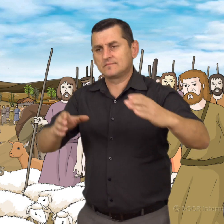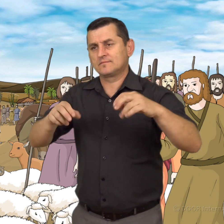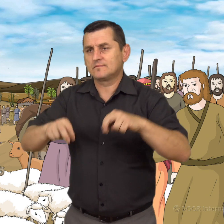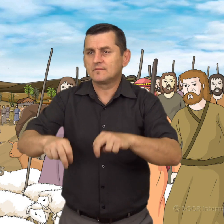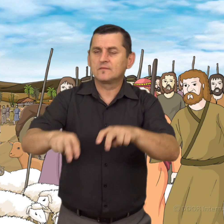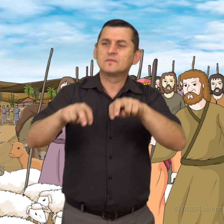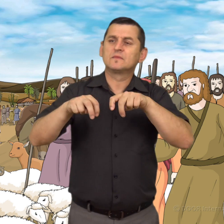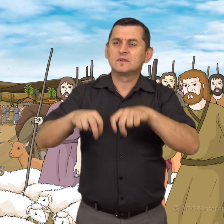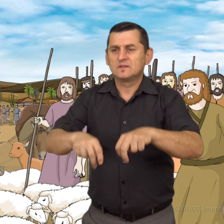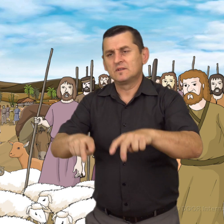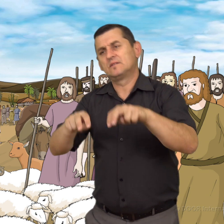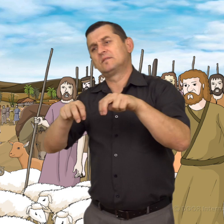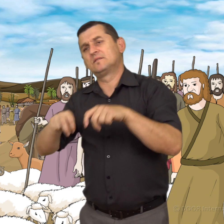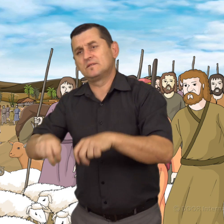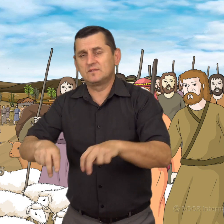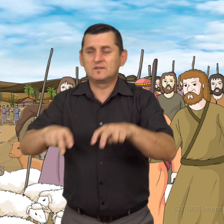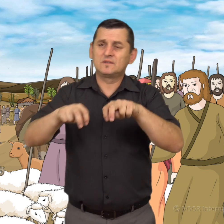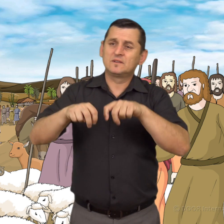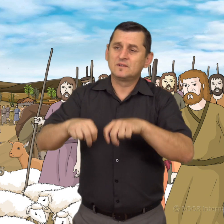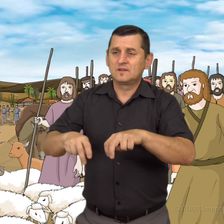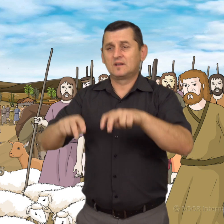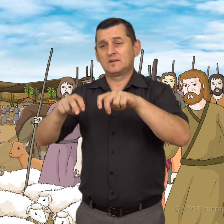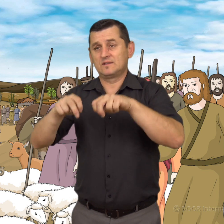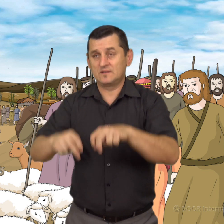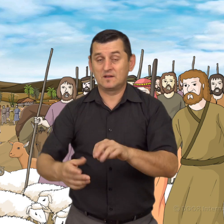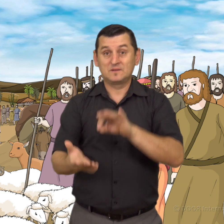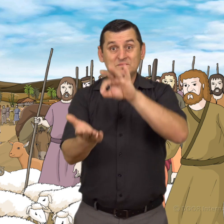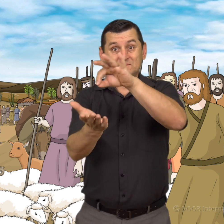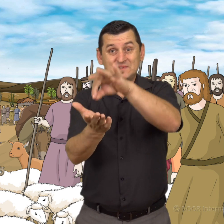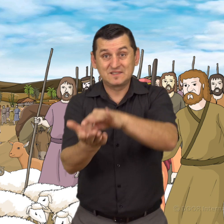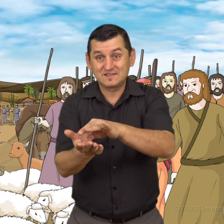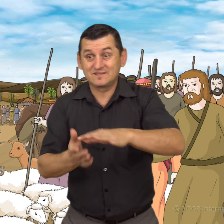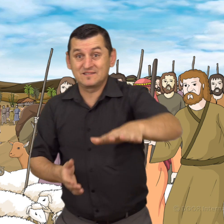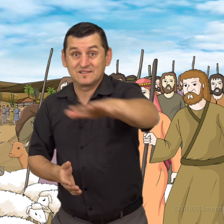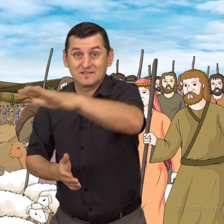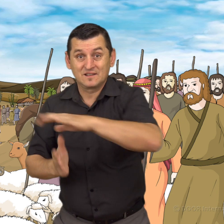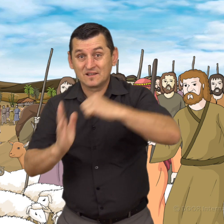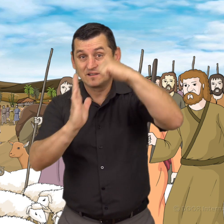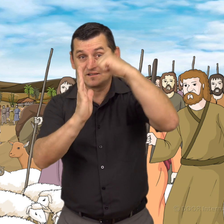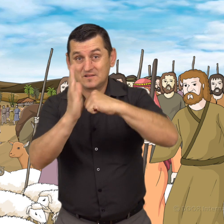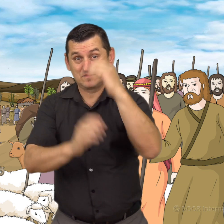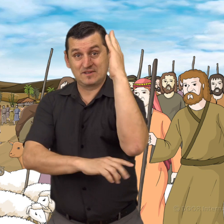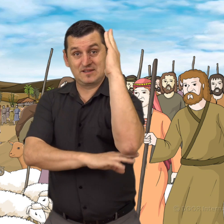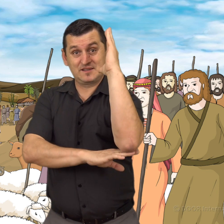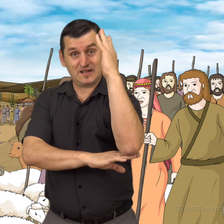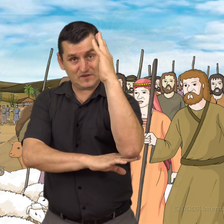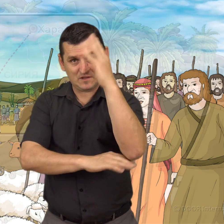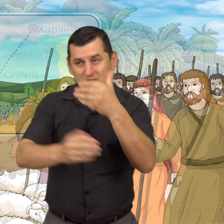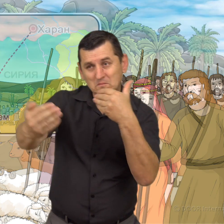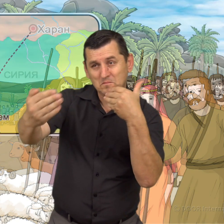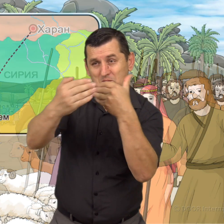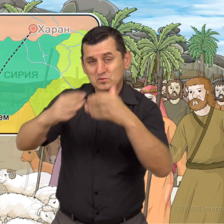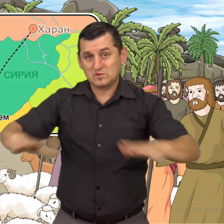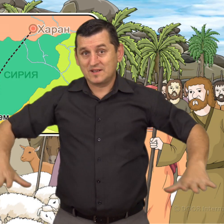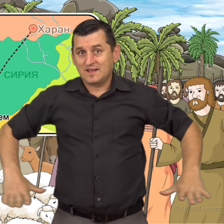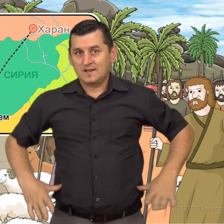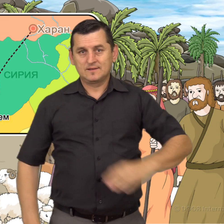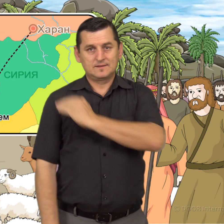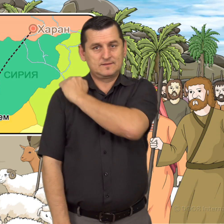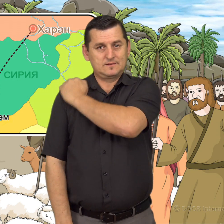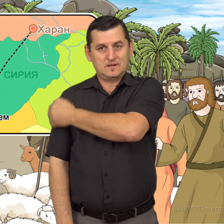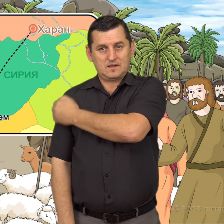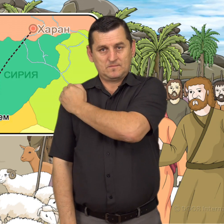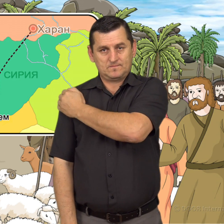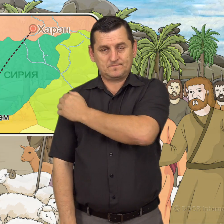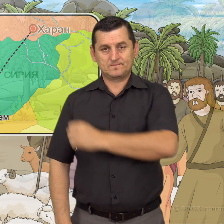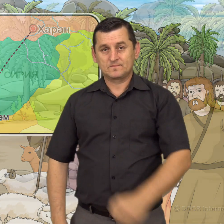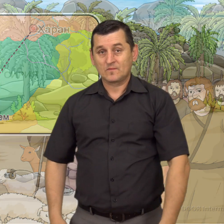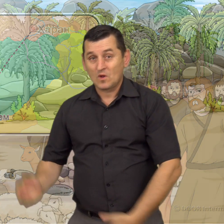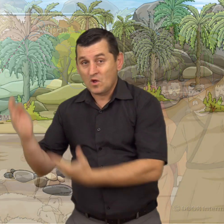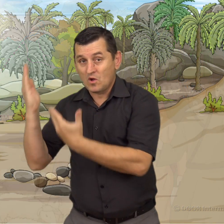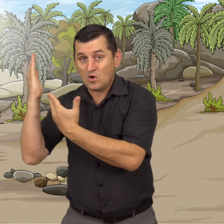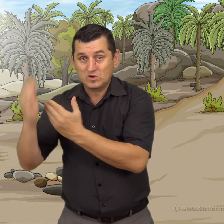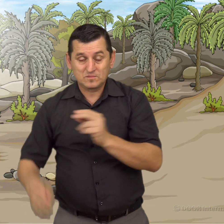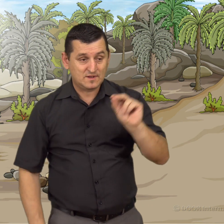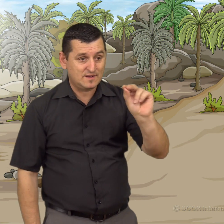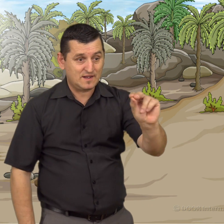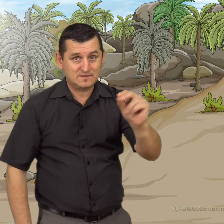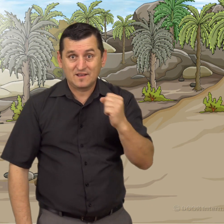And at that time the Canaanites were in the land.